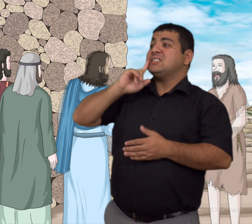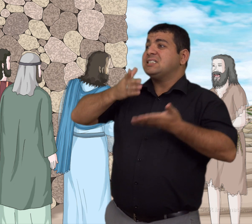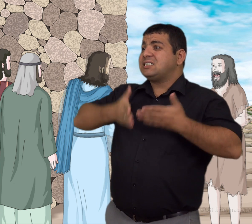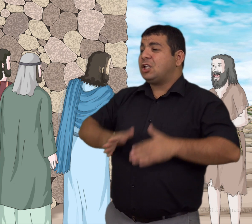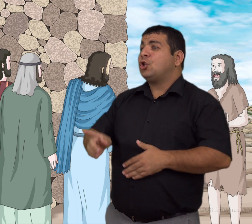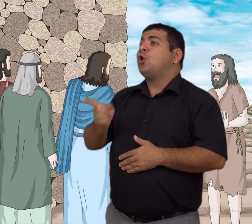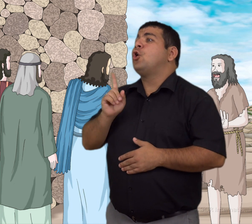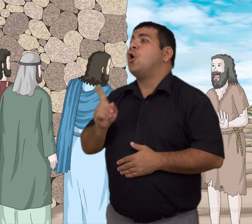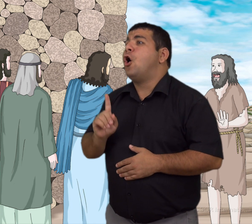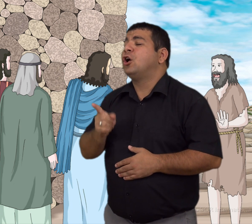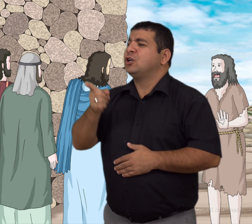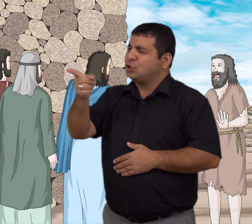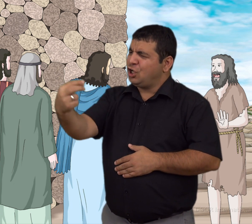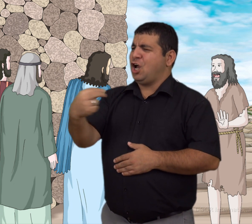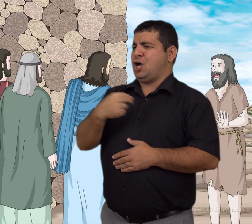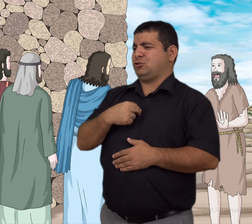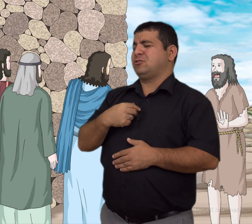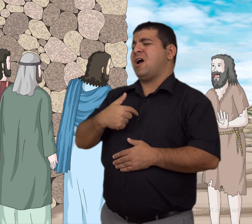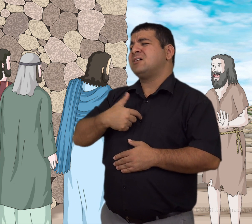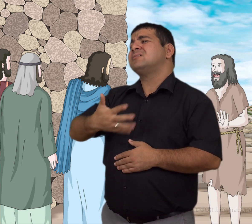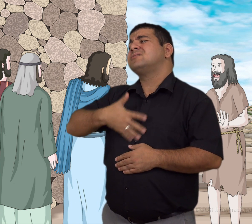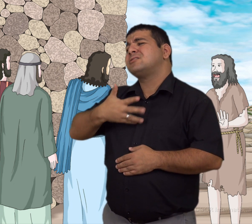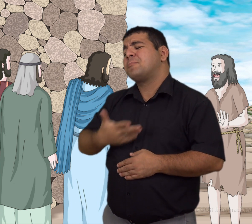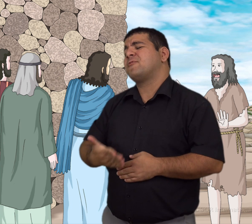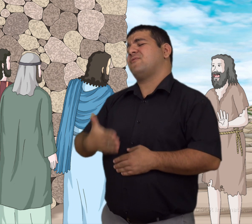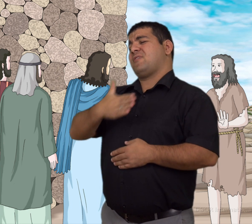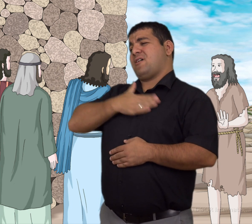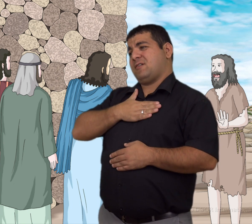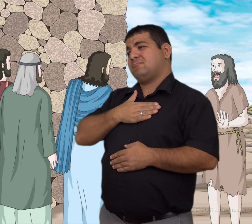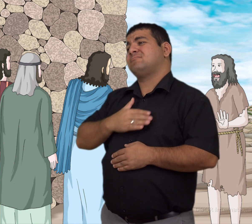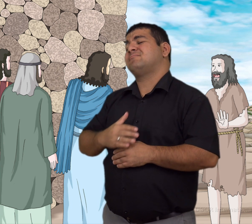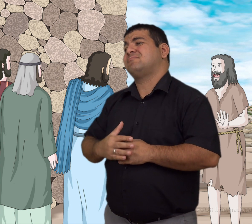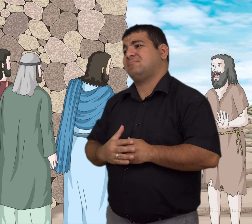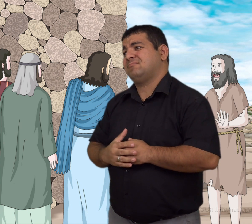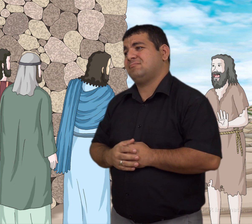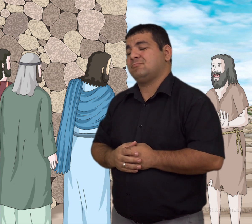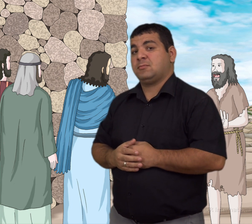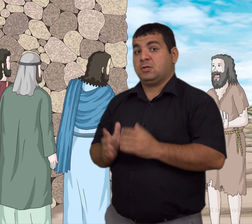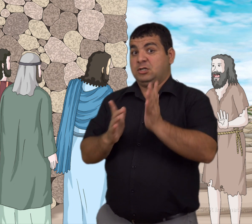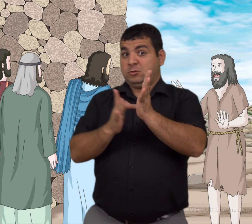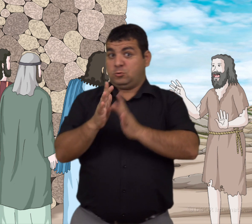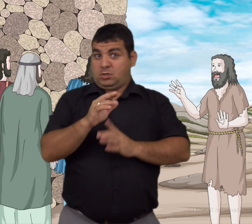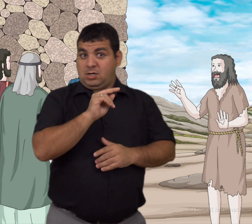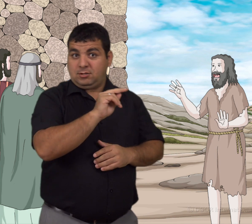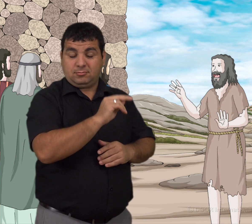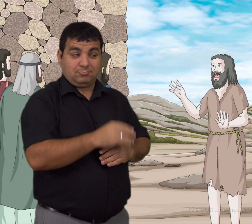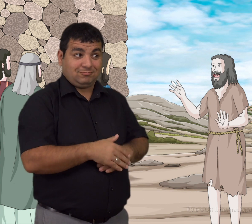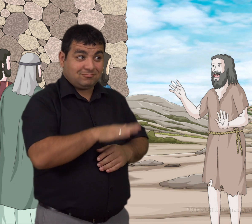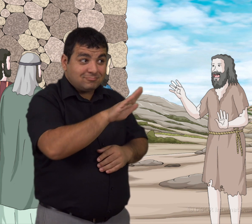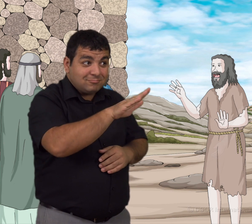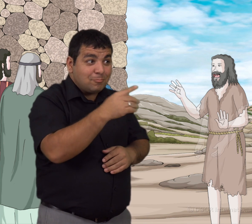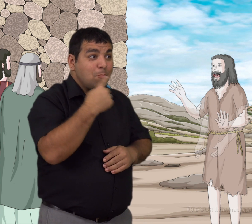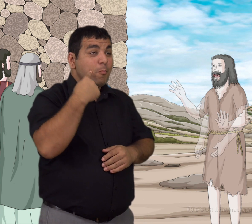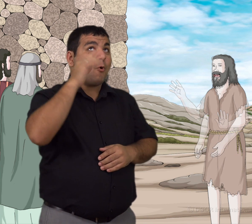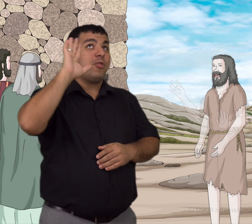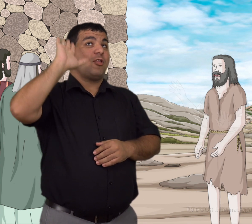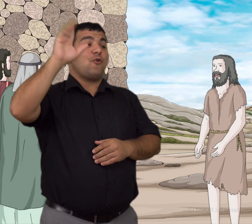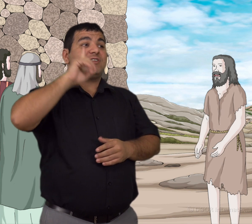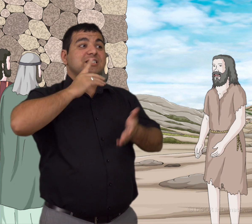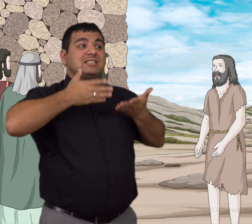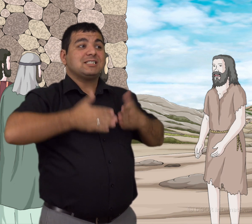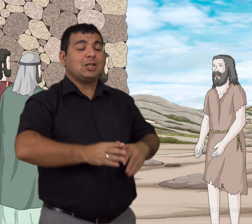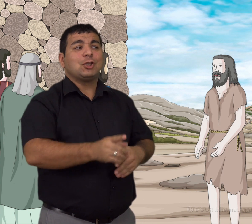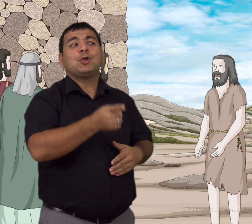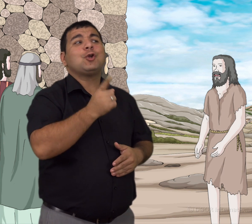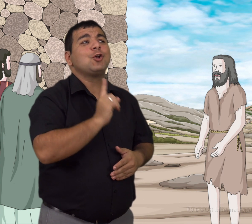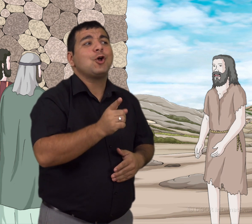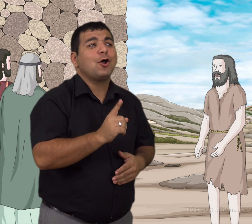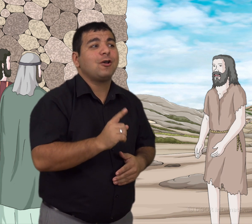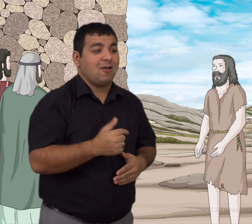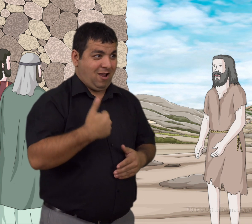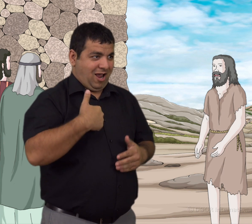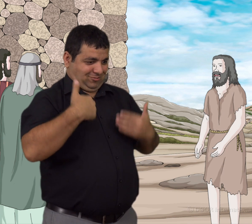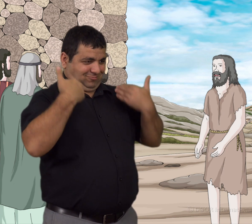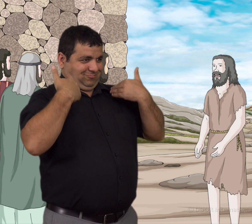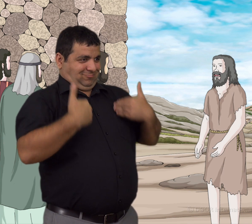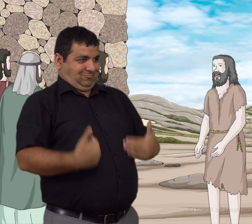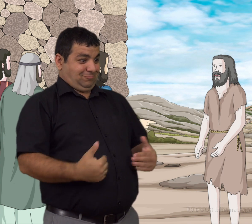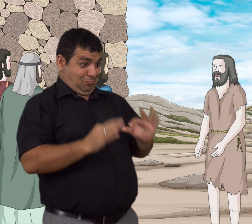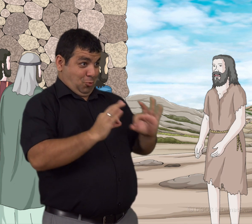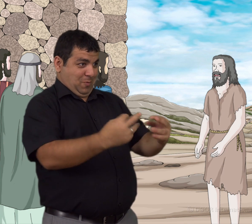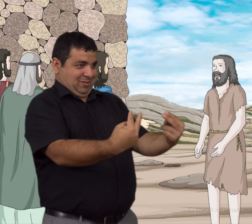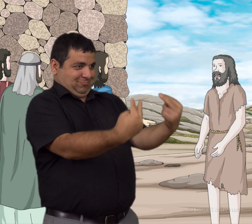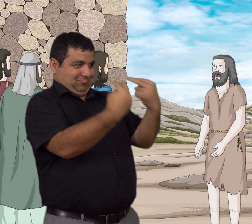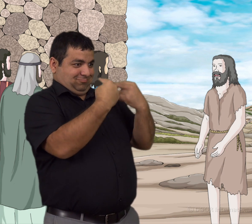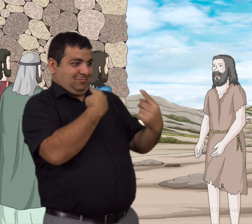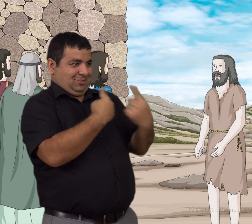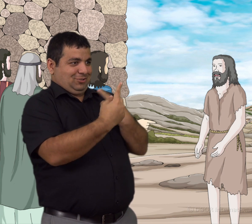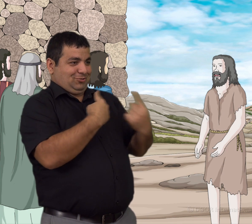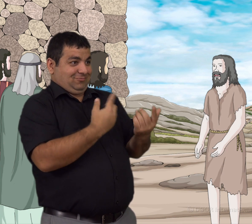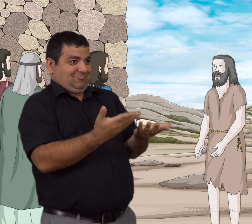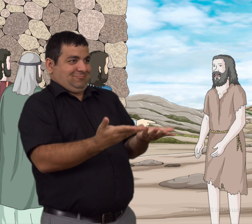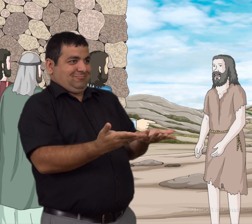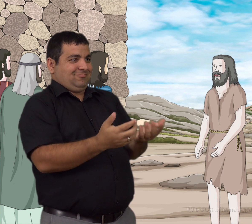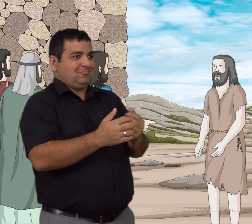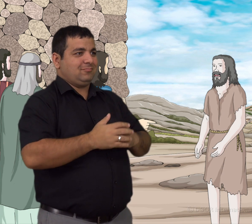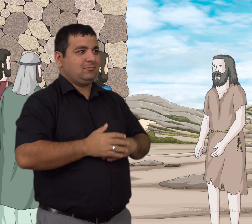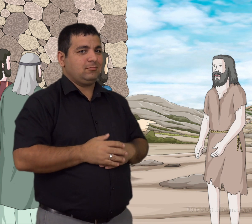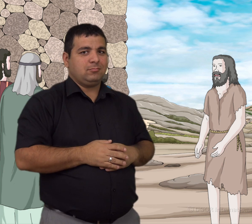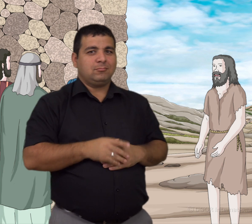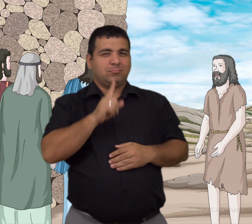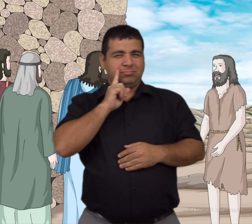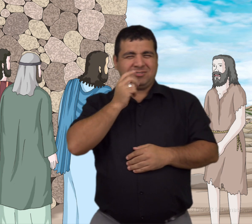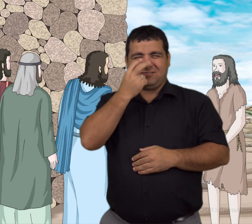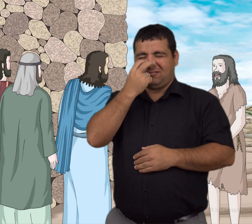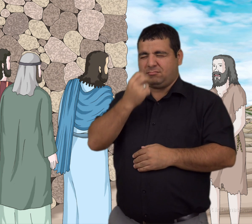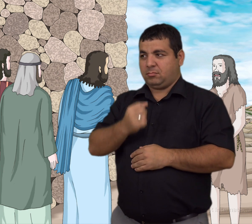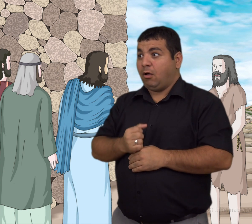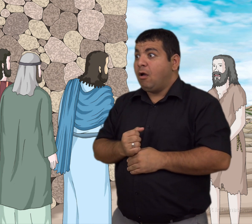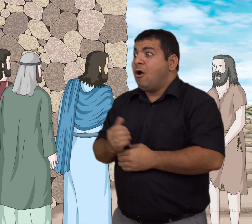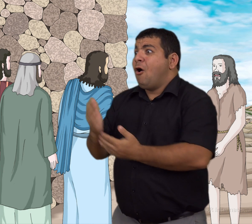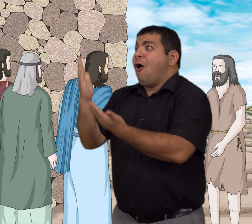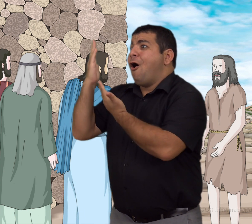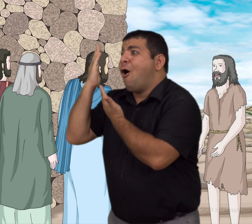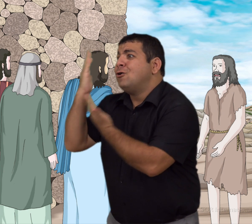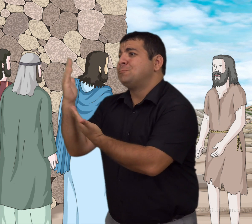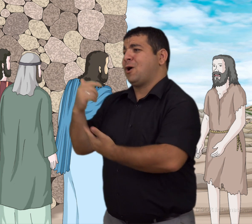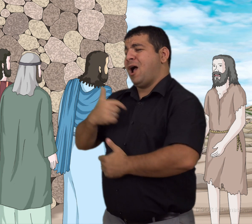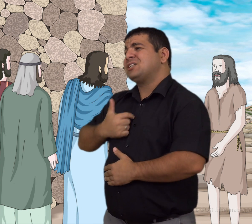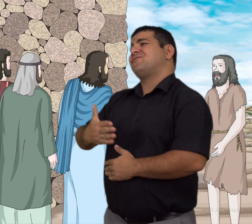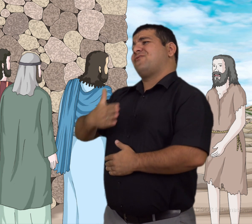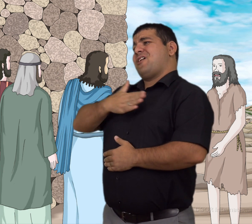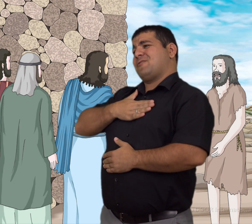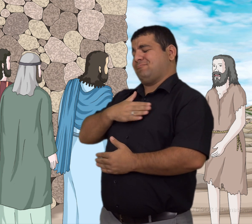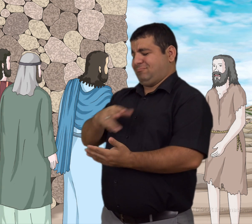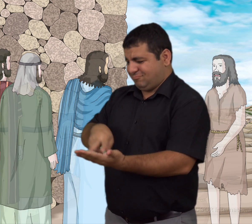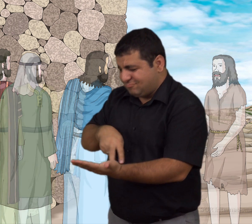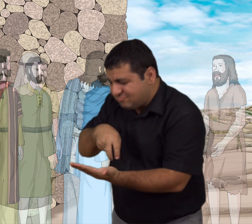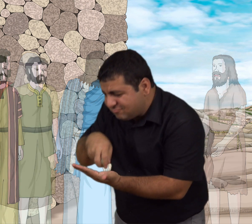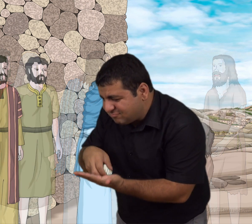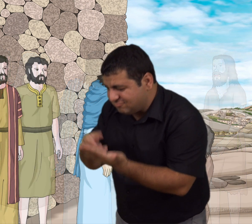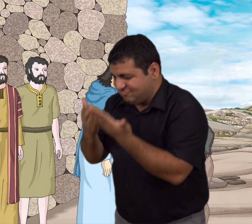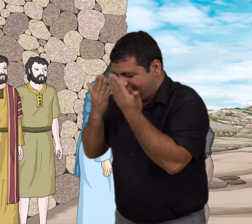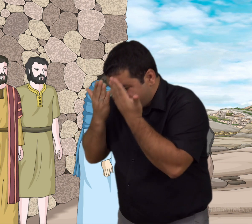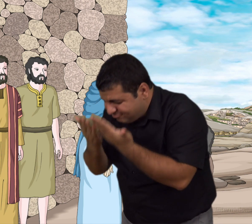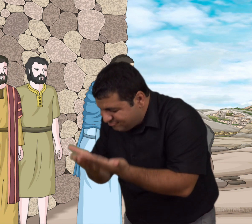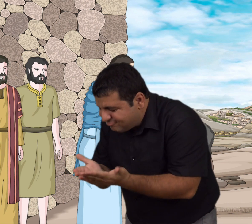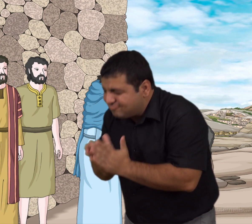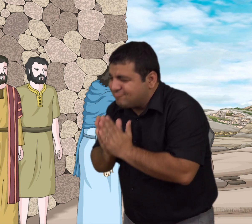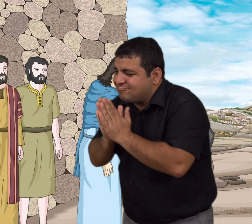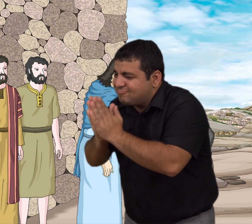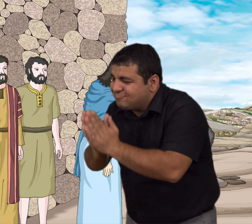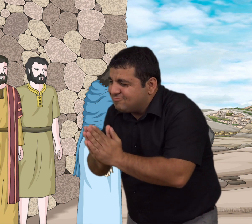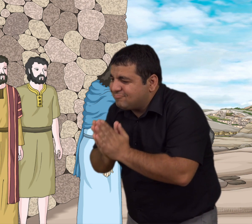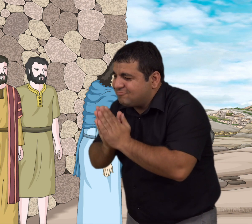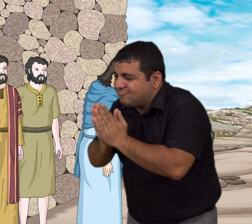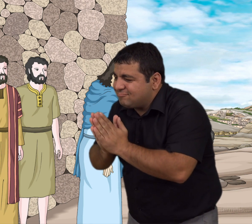“Tell me so that I may believe in Him.” “You have already seen Him,” Jesus answered. “He is the One speaking with you.” “Lord, I believe,” he said.